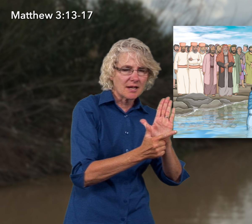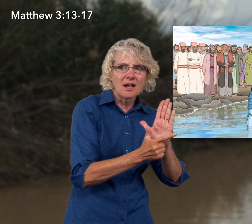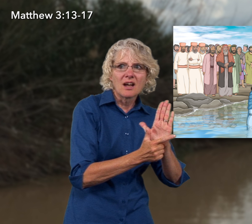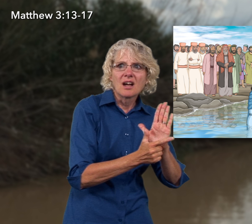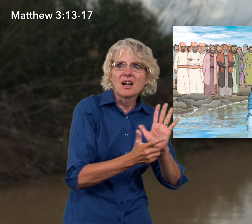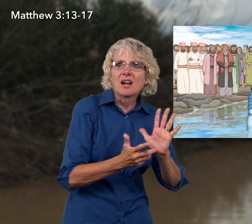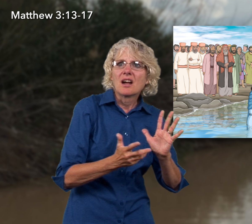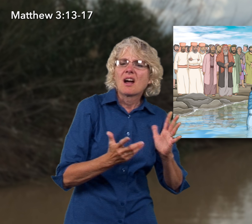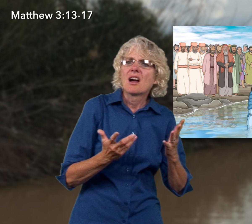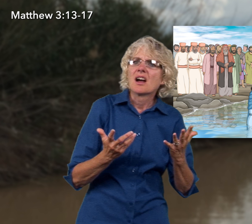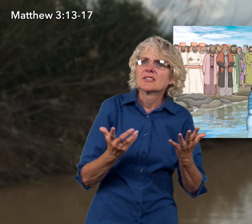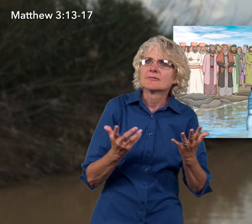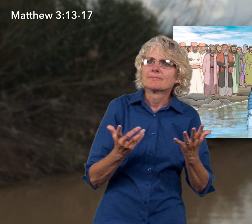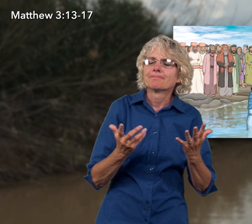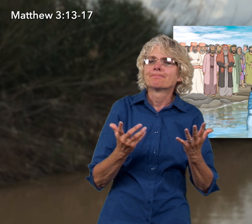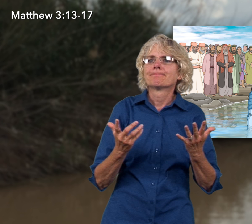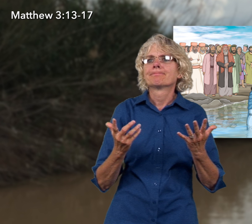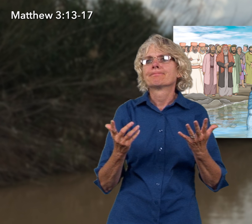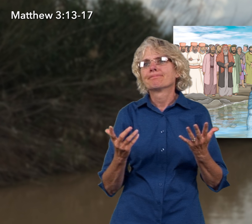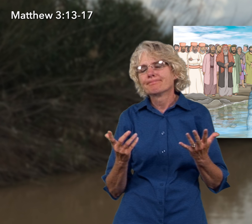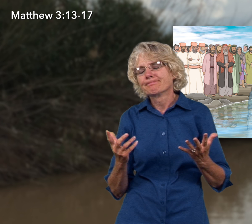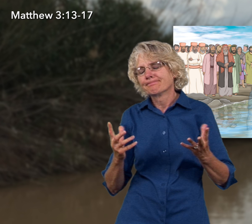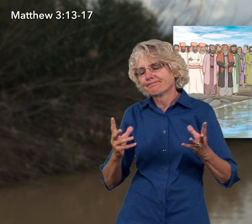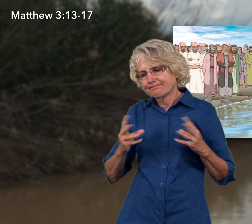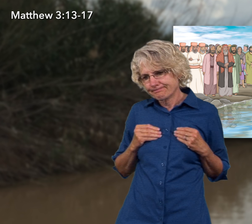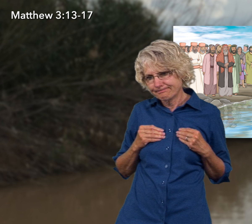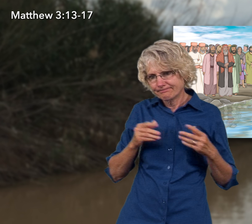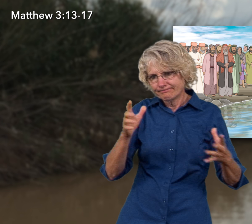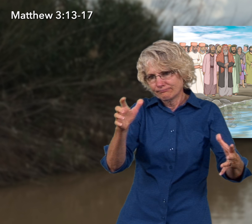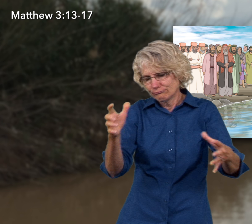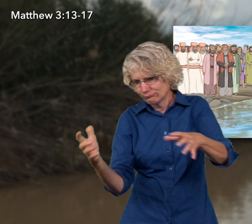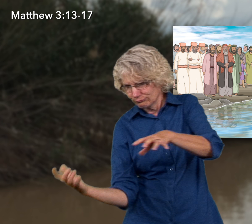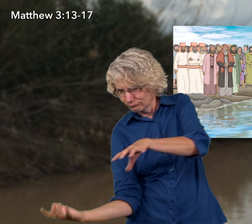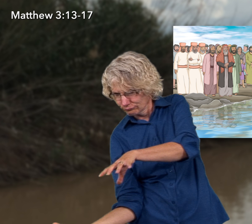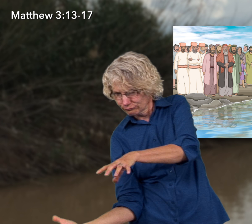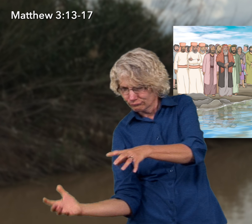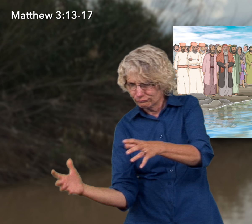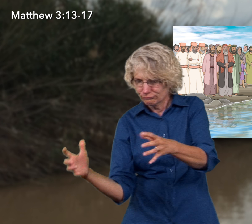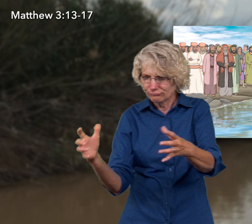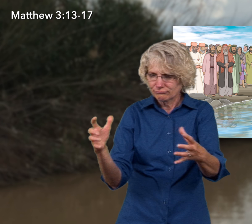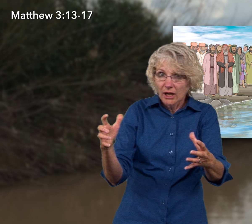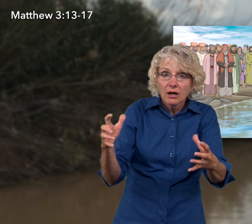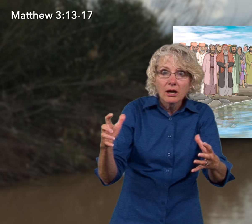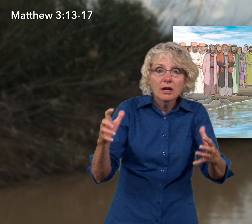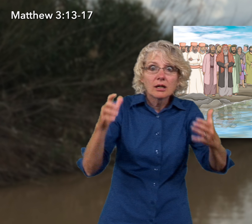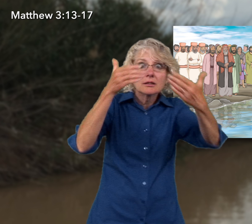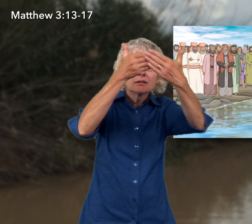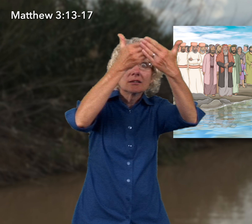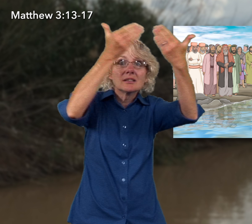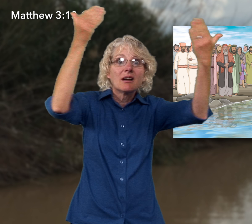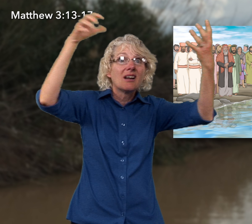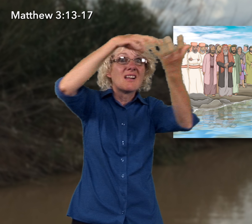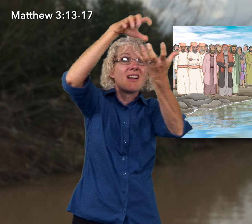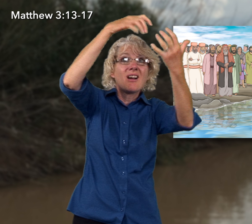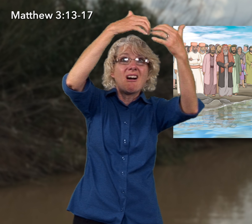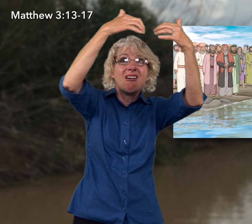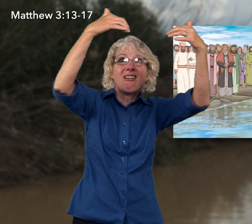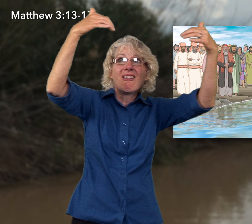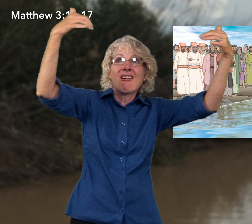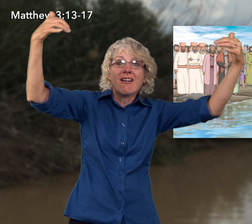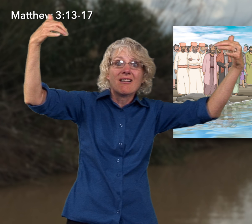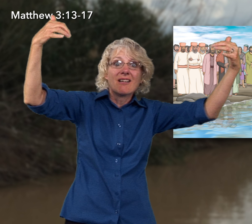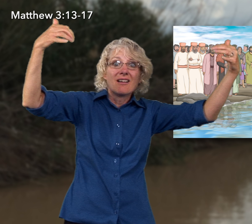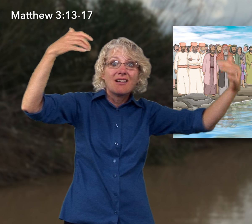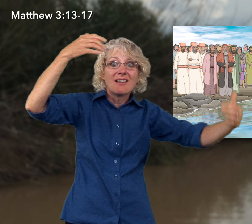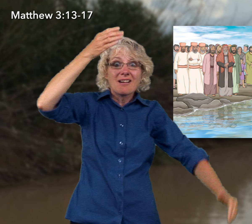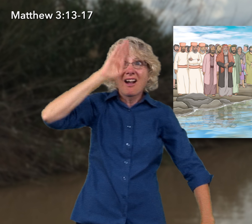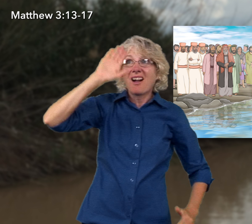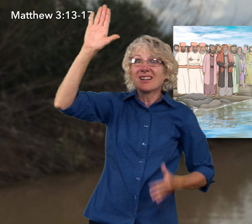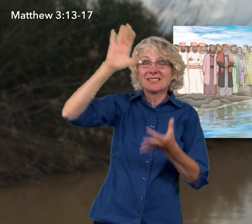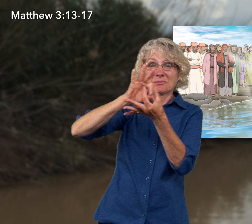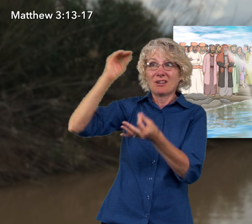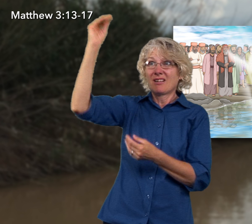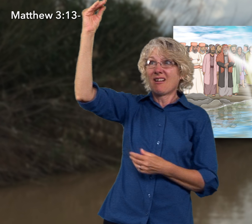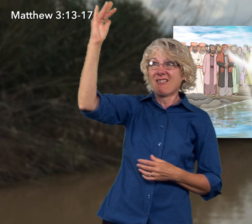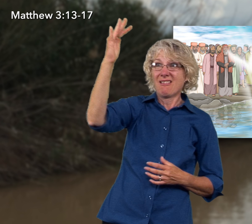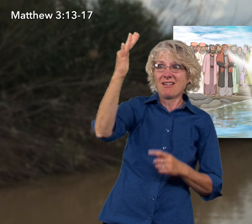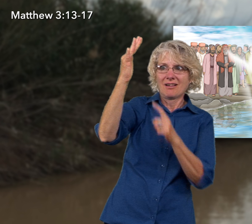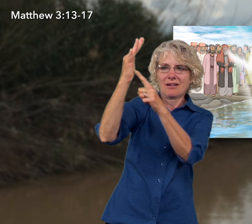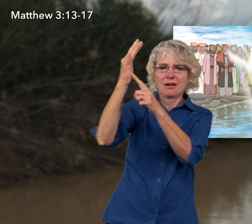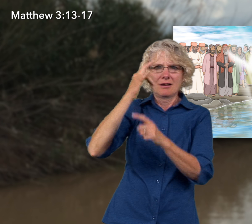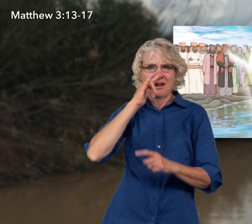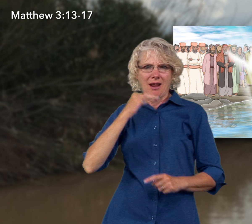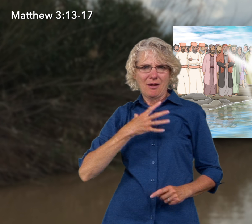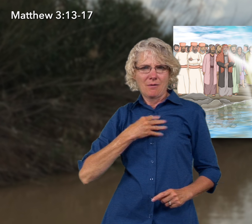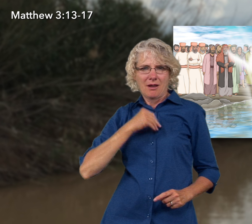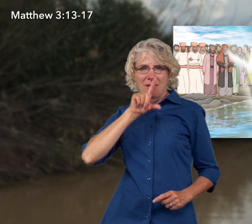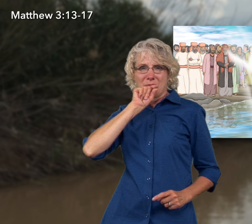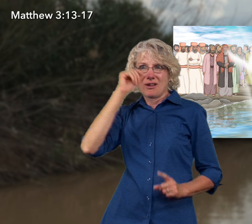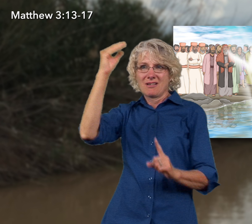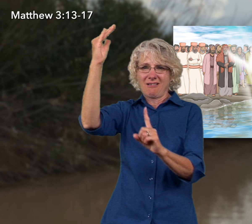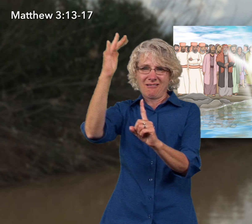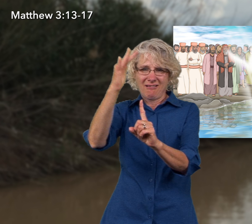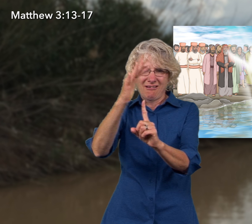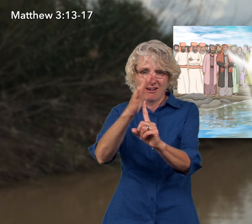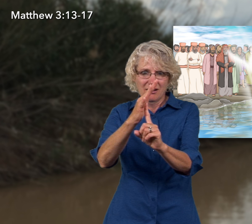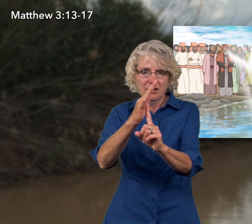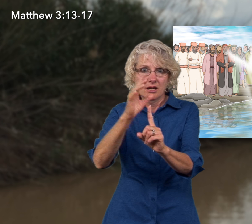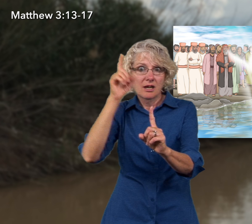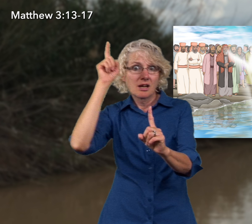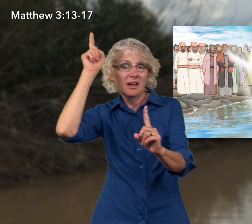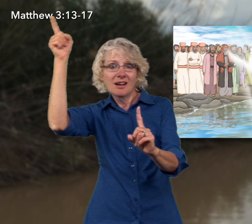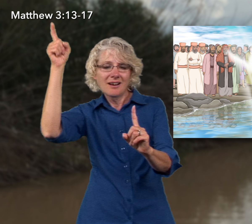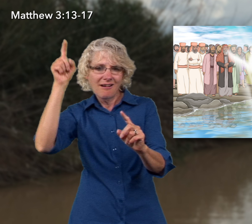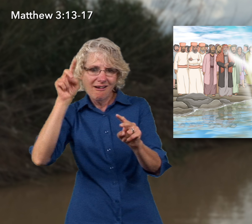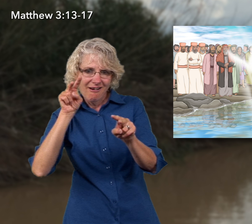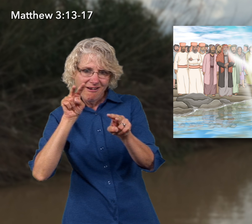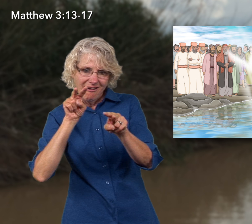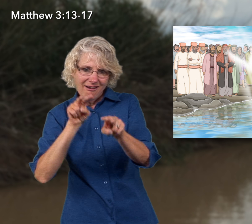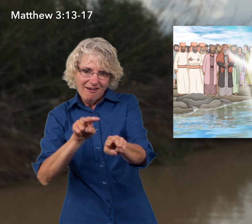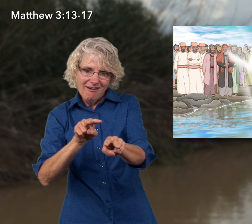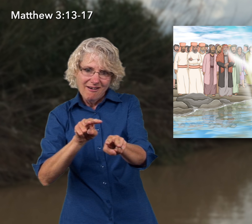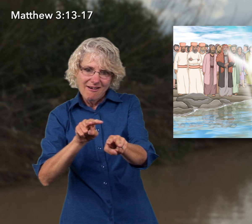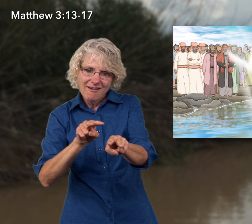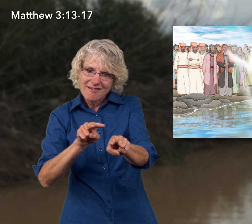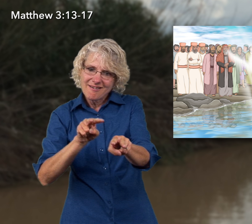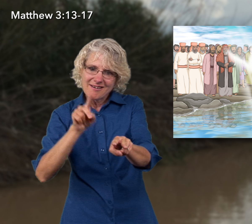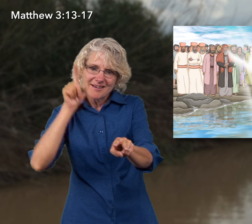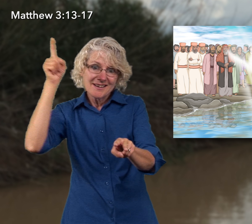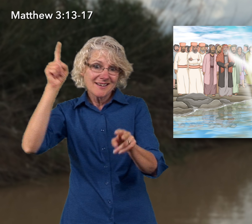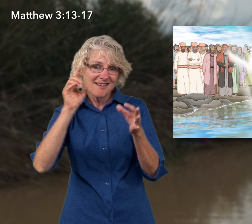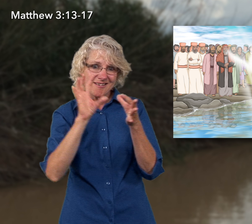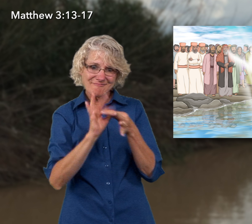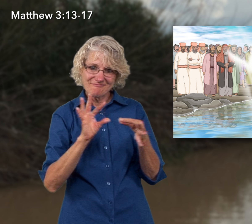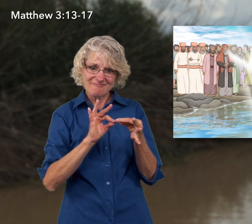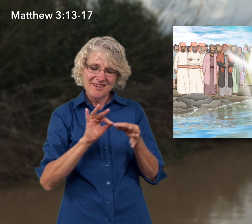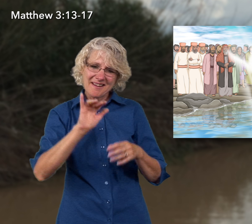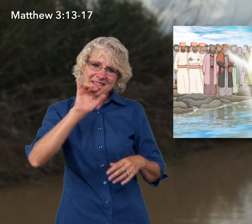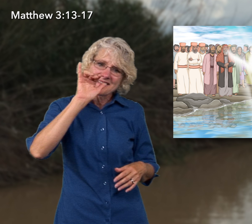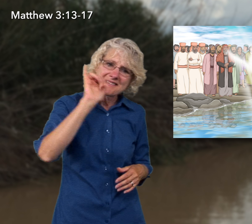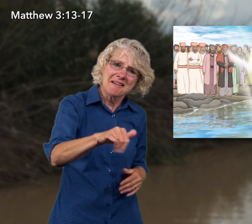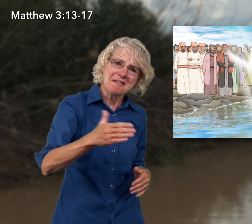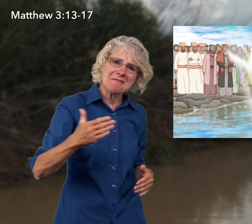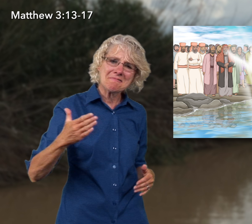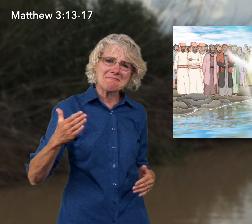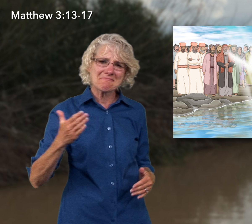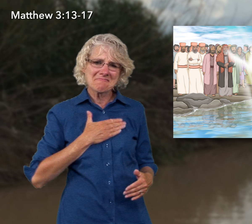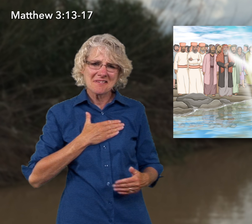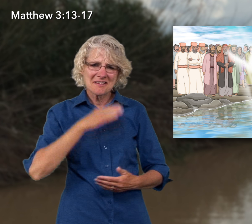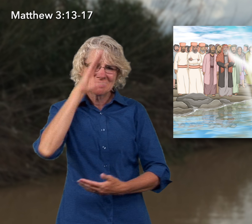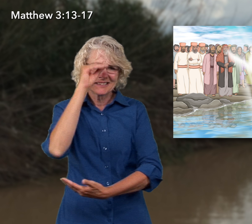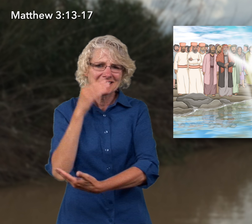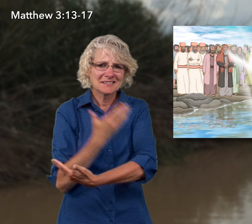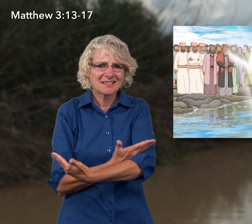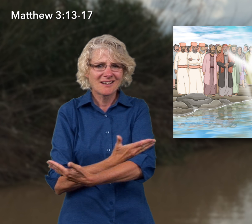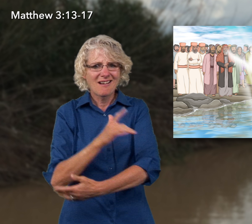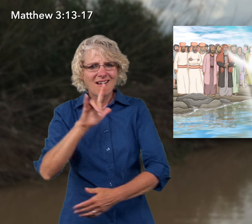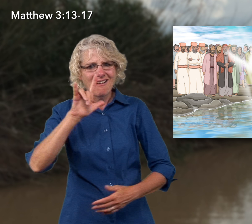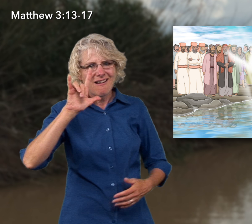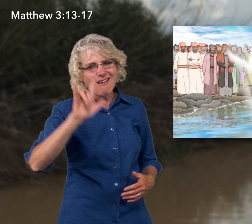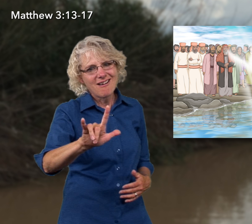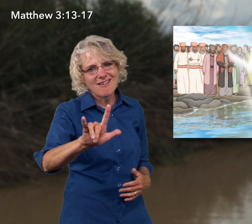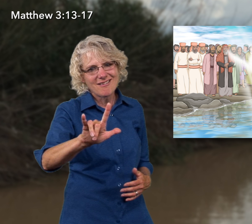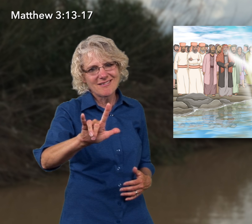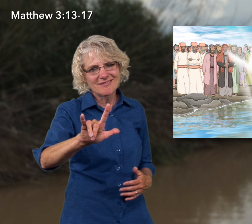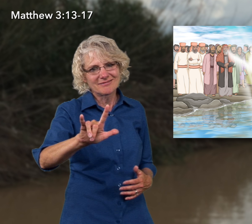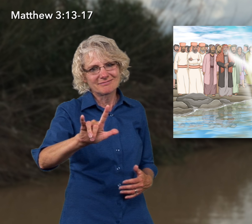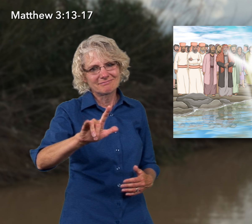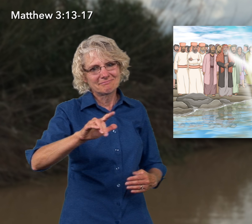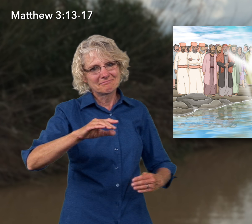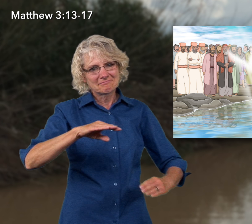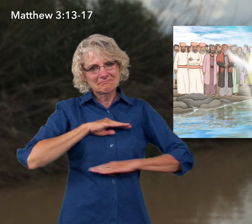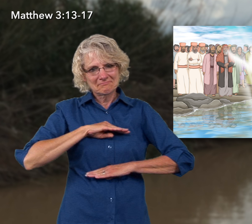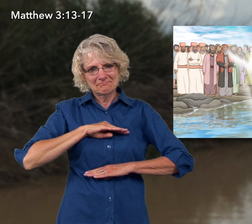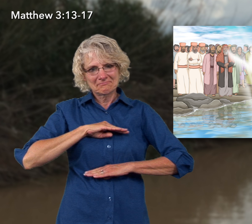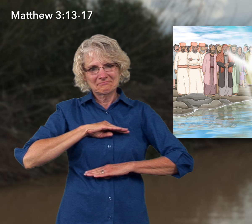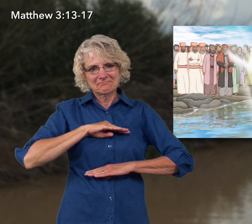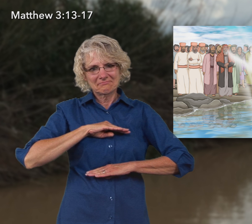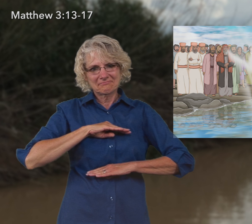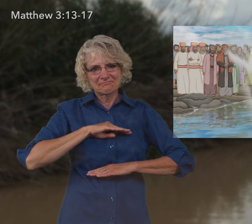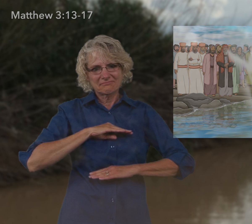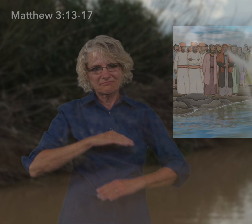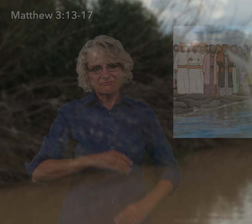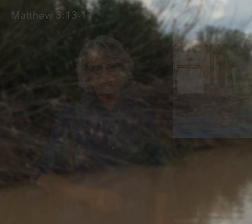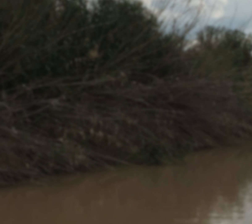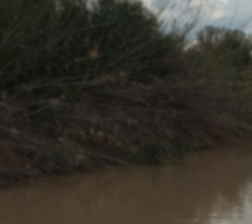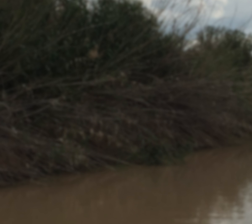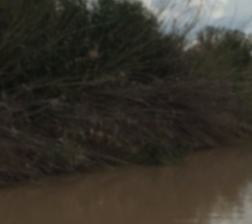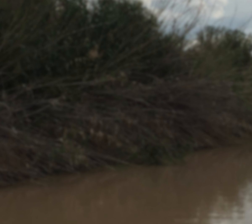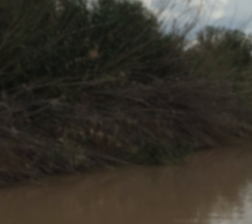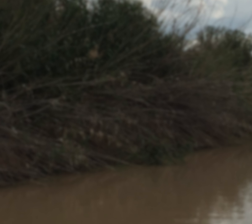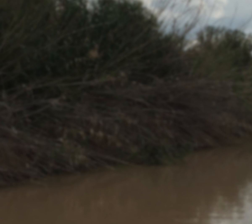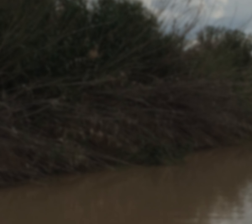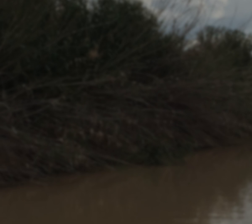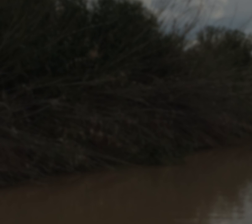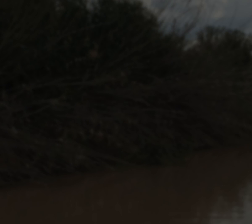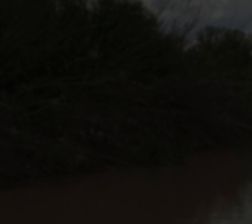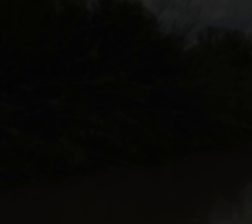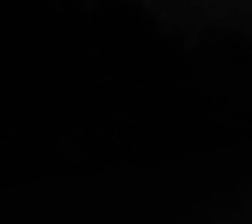As soon as Jesus was baptized, He went up out of the water. Suddenly the heavens were opened, and He saw the Spirit of God descending like a dove and resting on Him. And a voice from heaven said, “This is My beloved Son, in whom I am well pleased!”